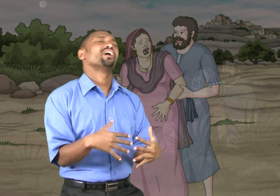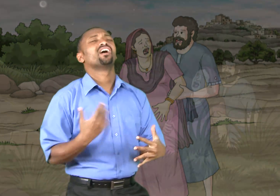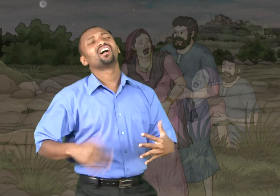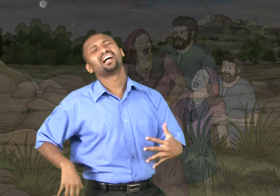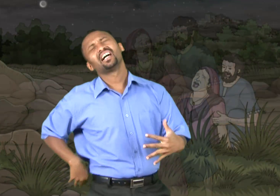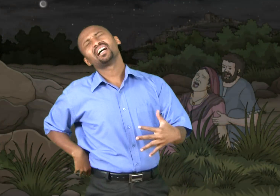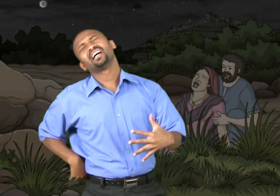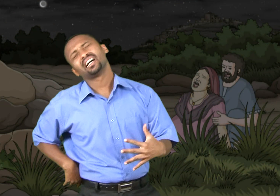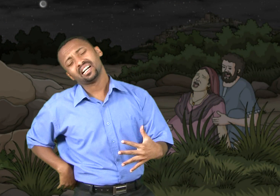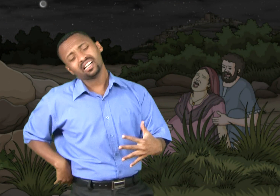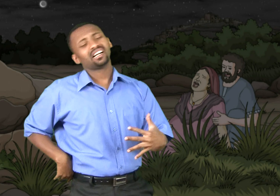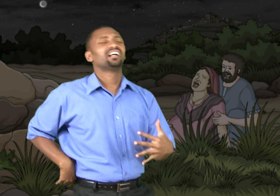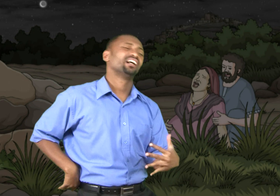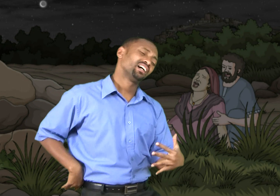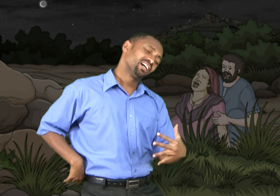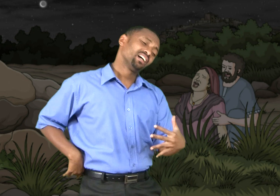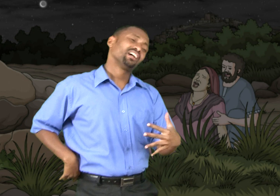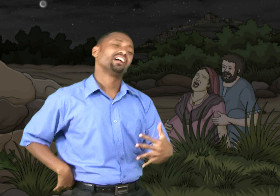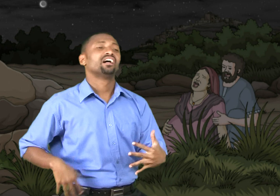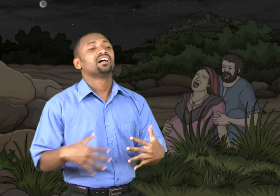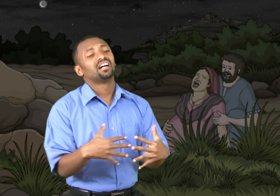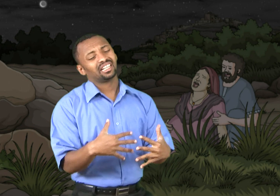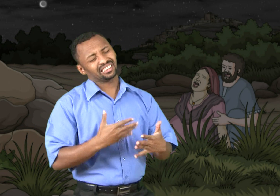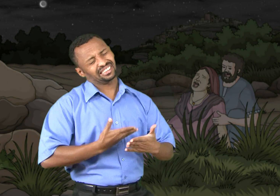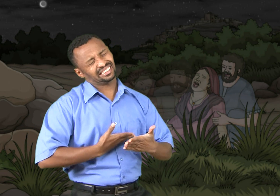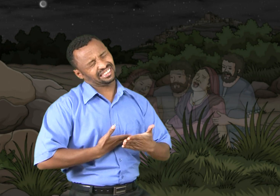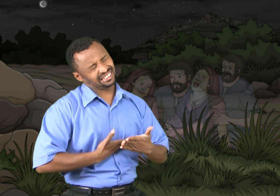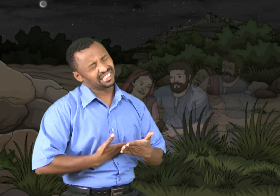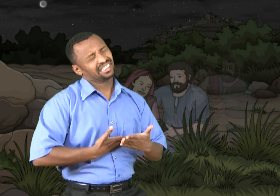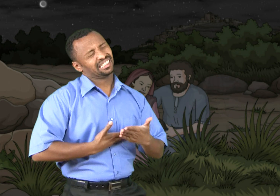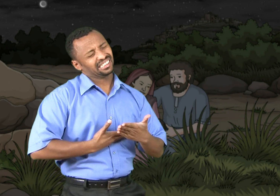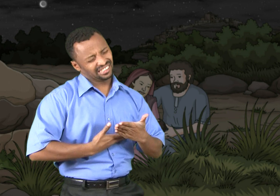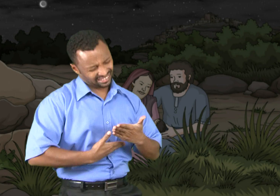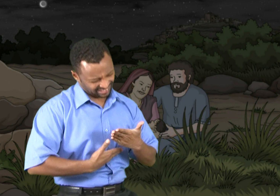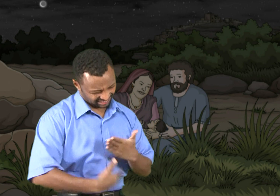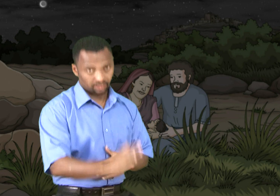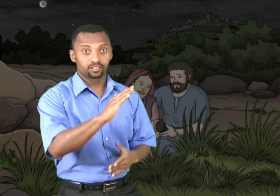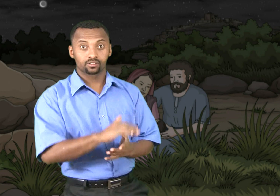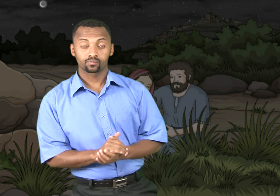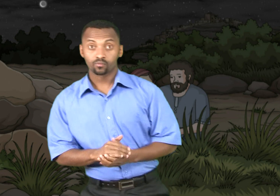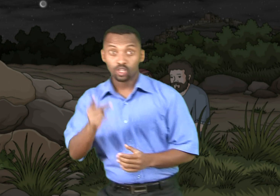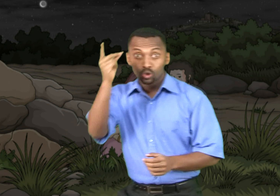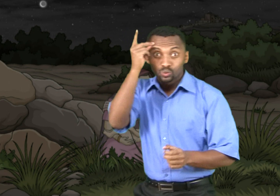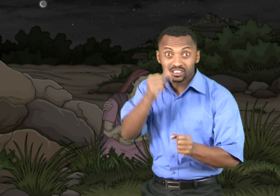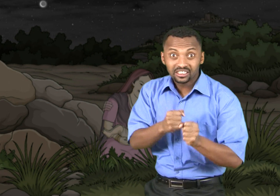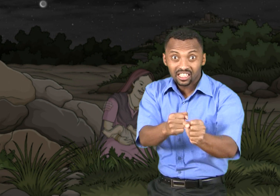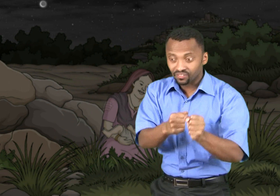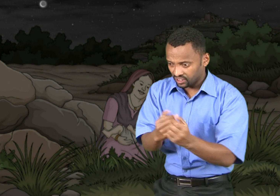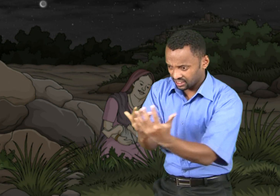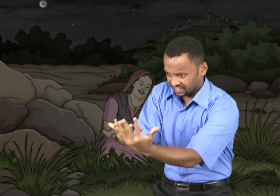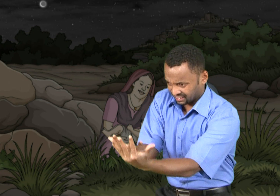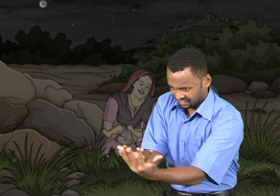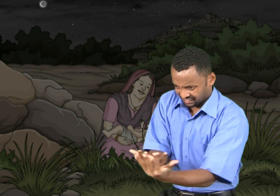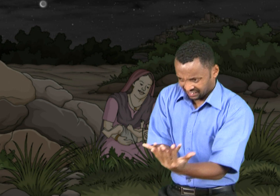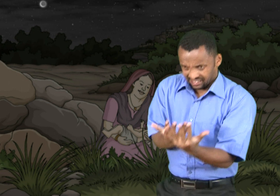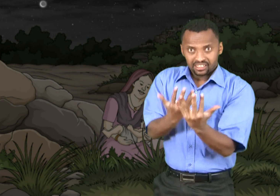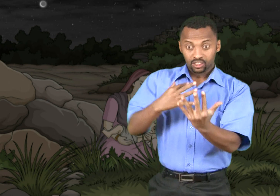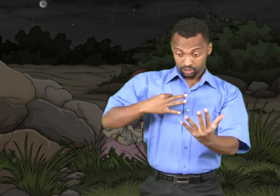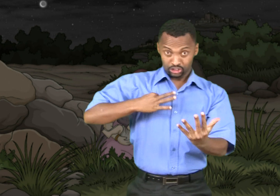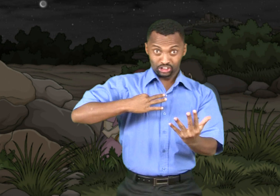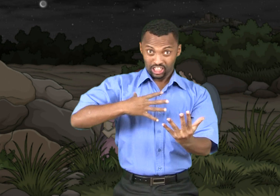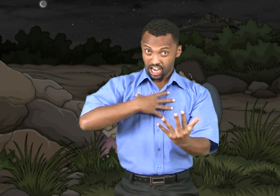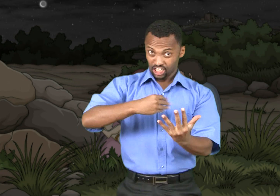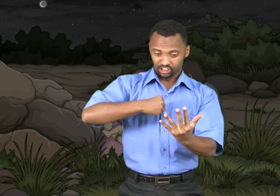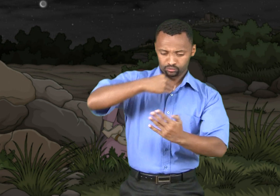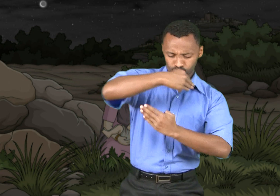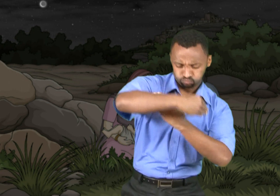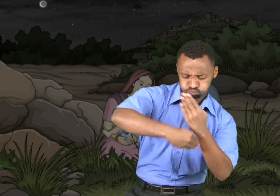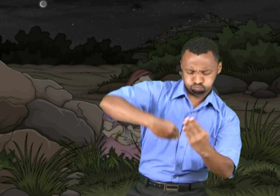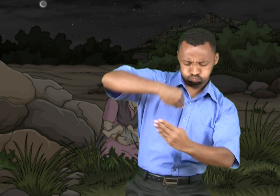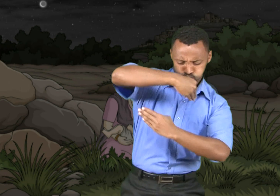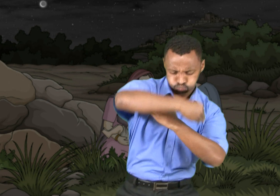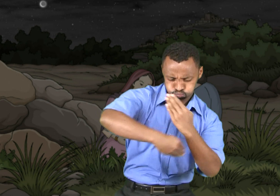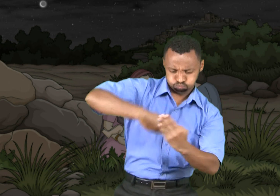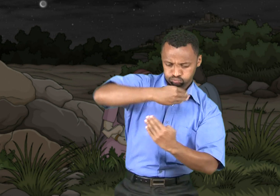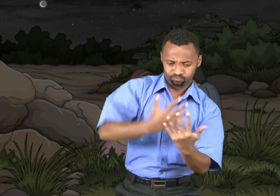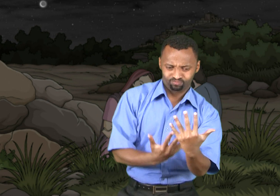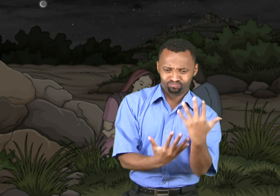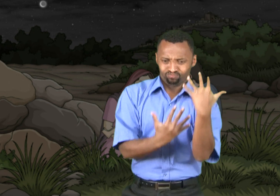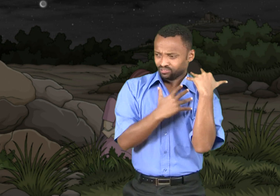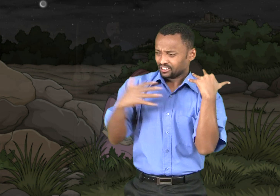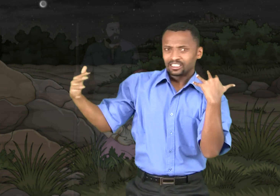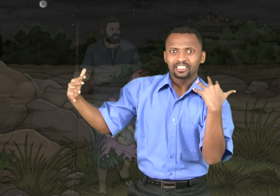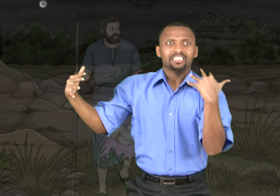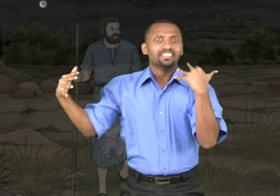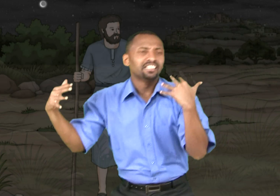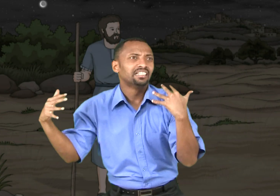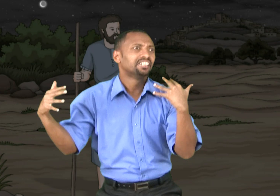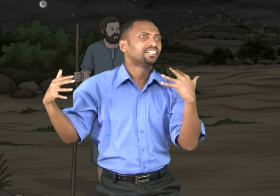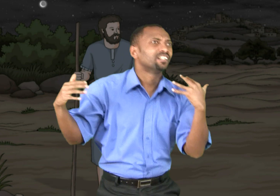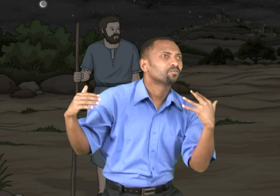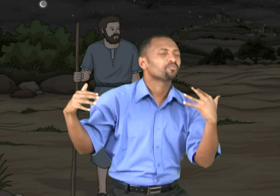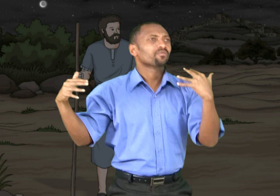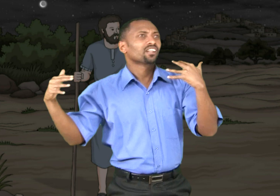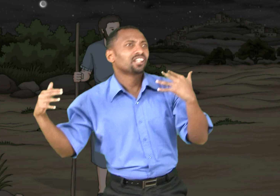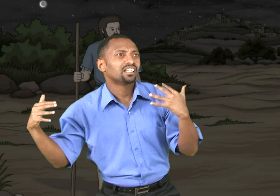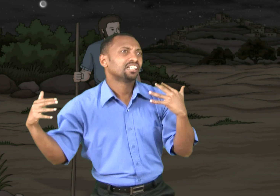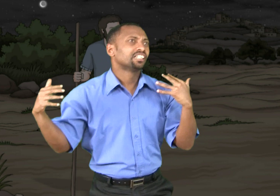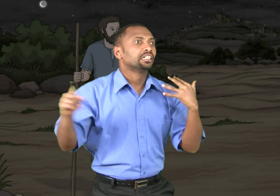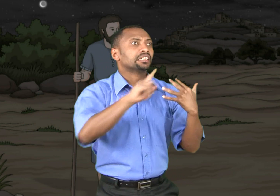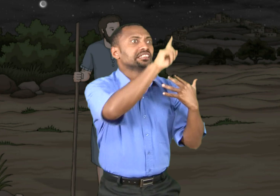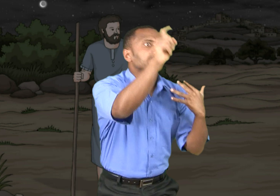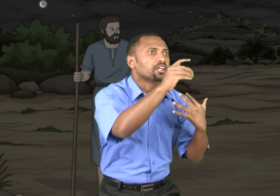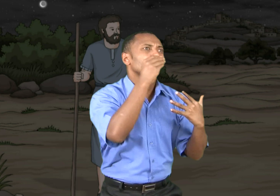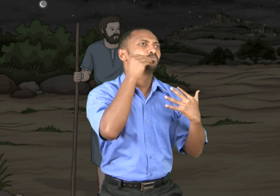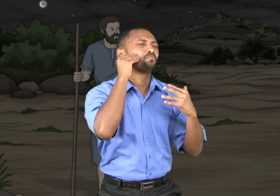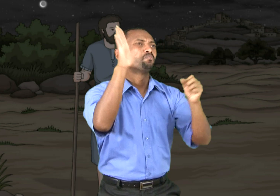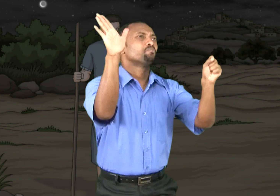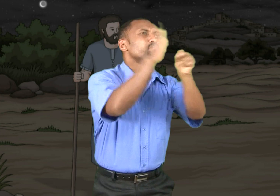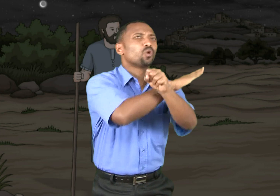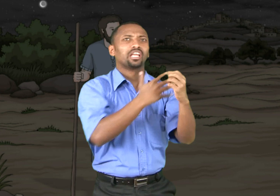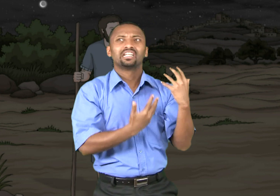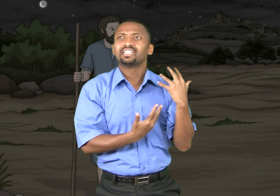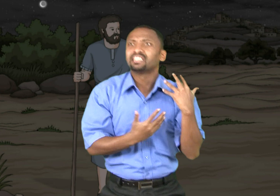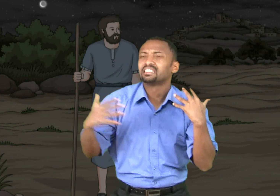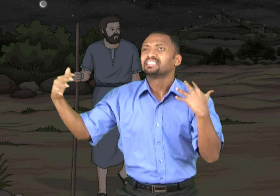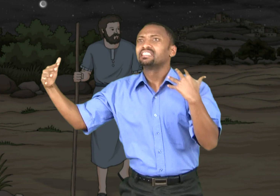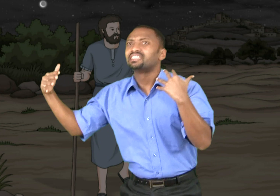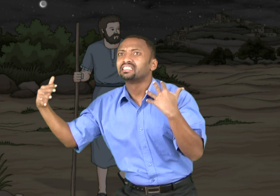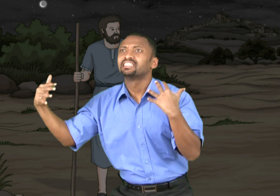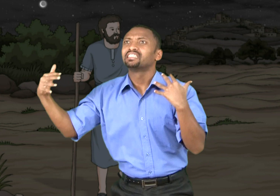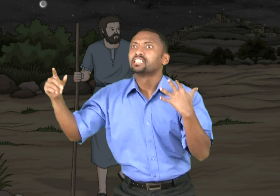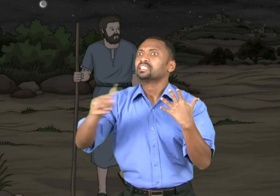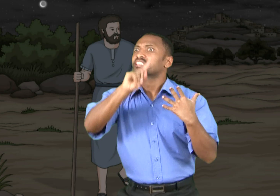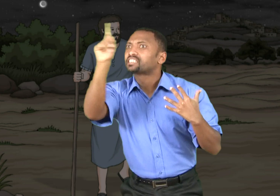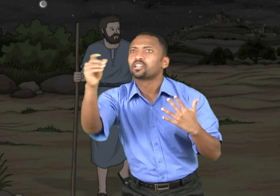And she gave birth to her firstborn, a Son.